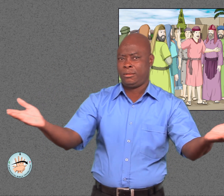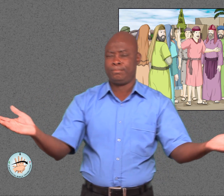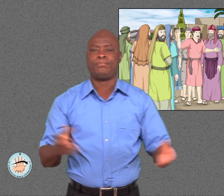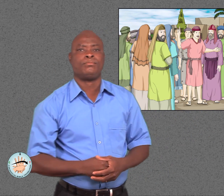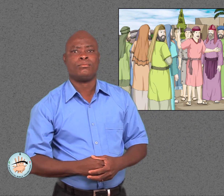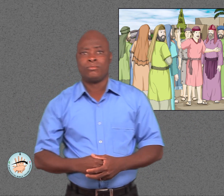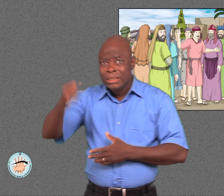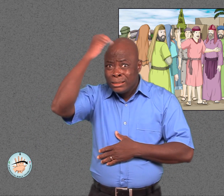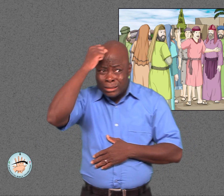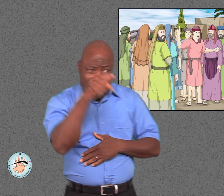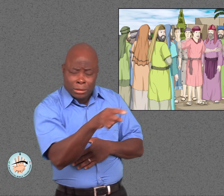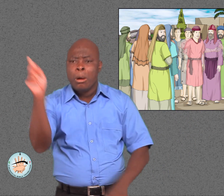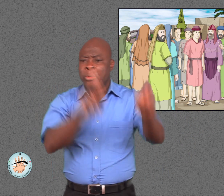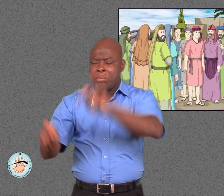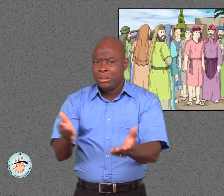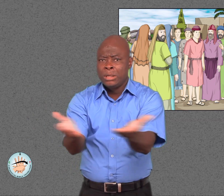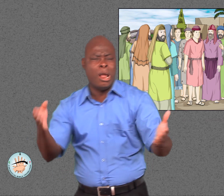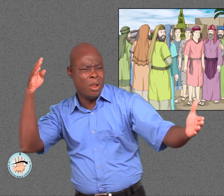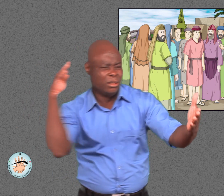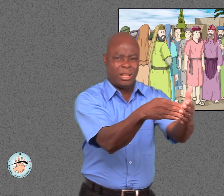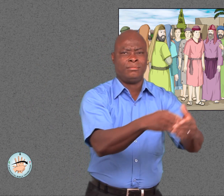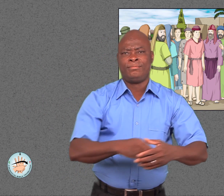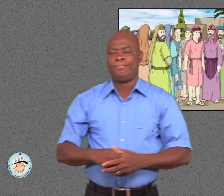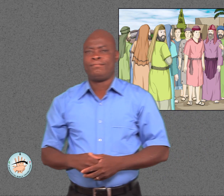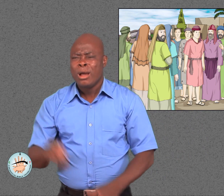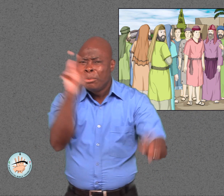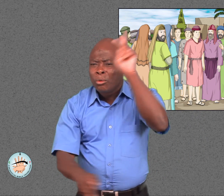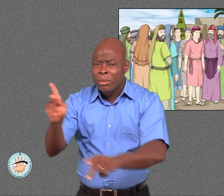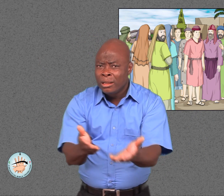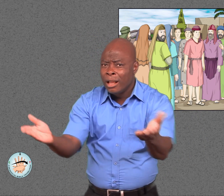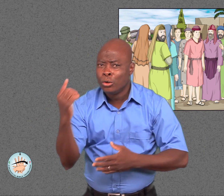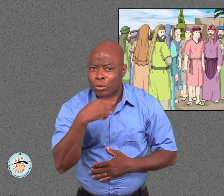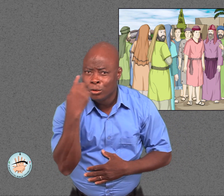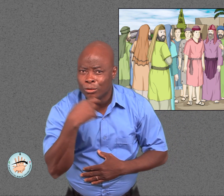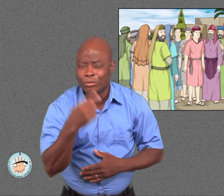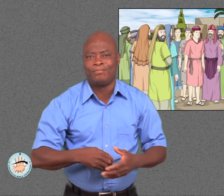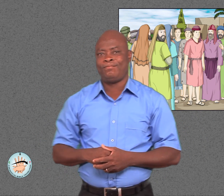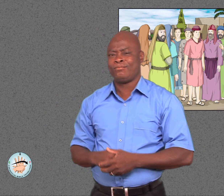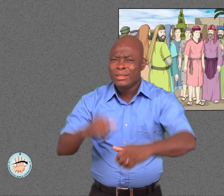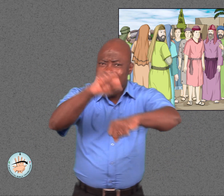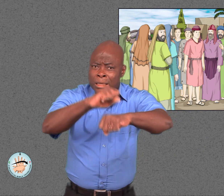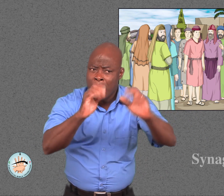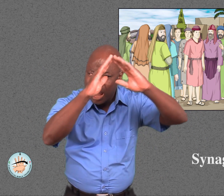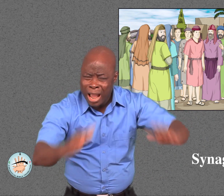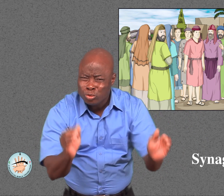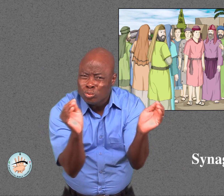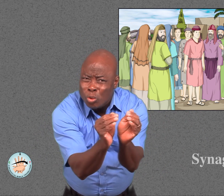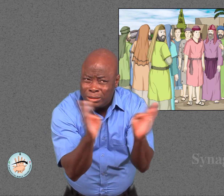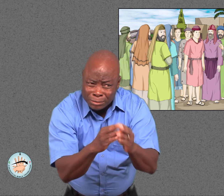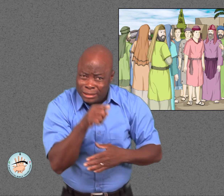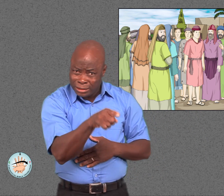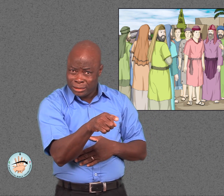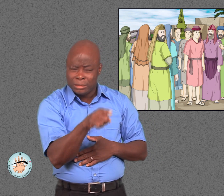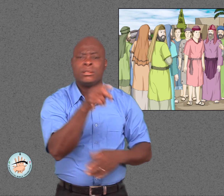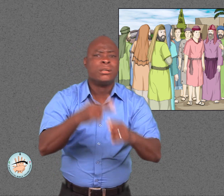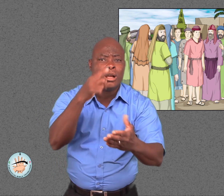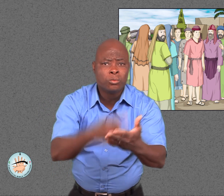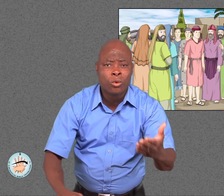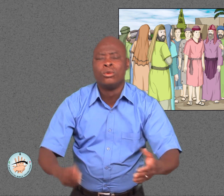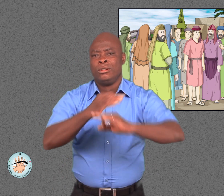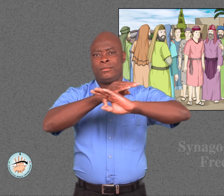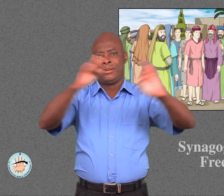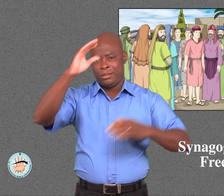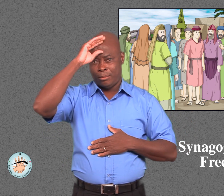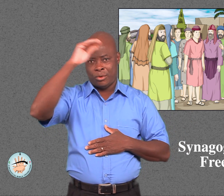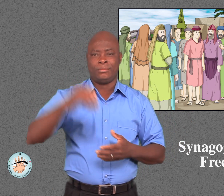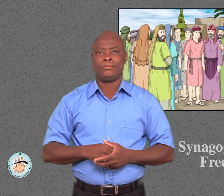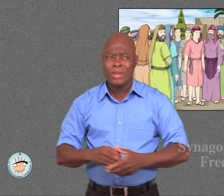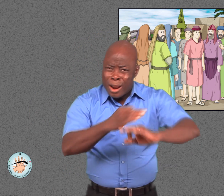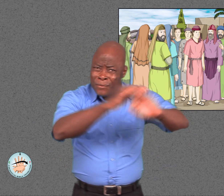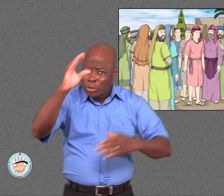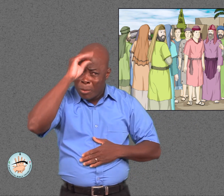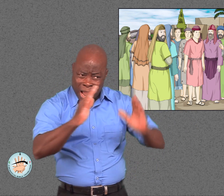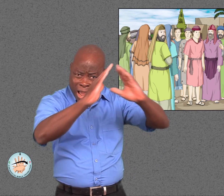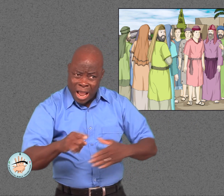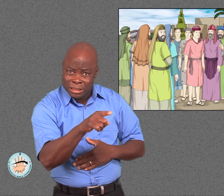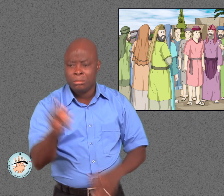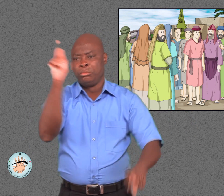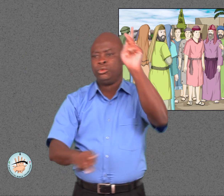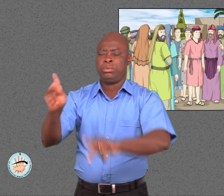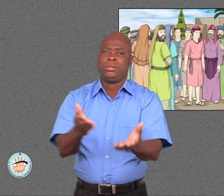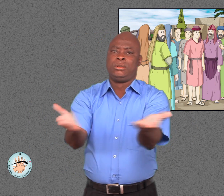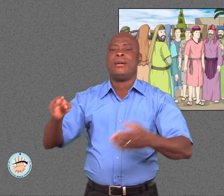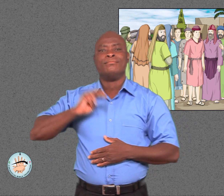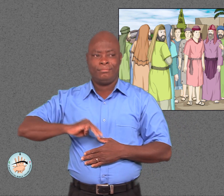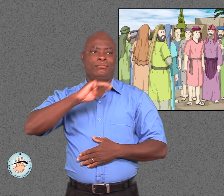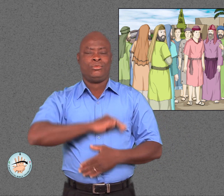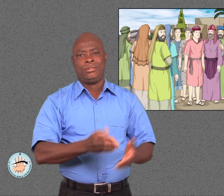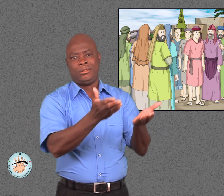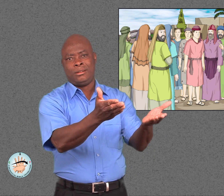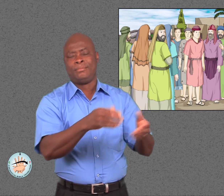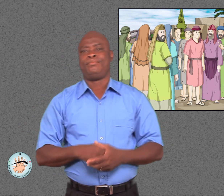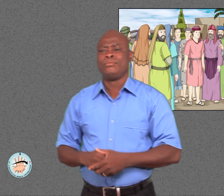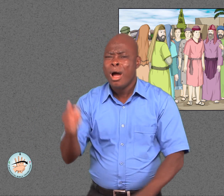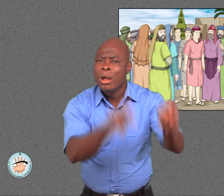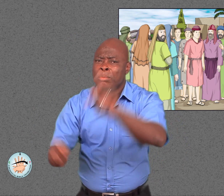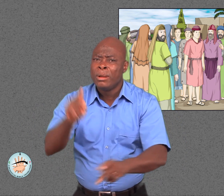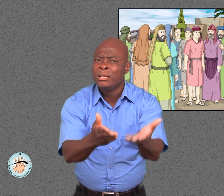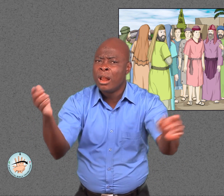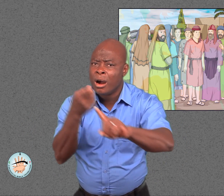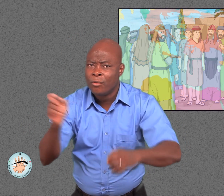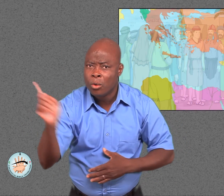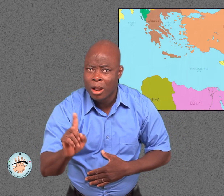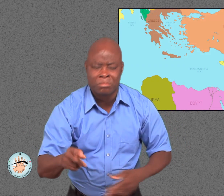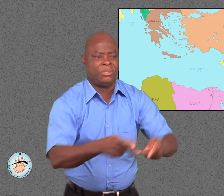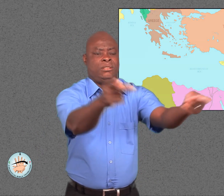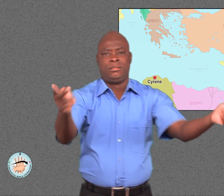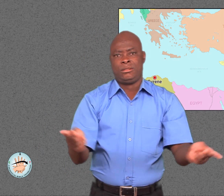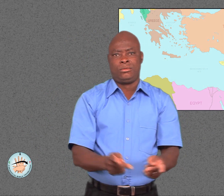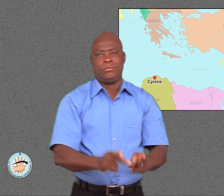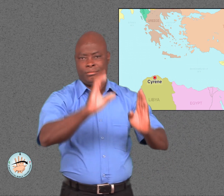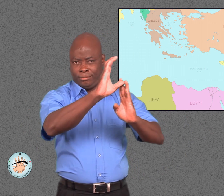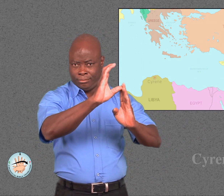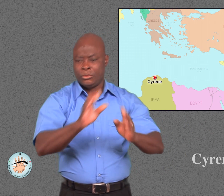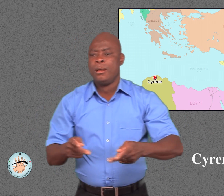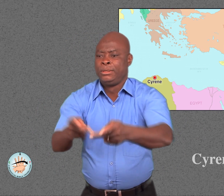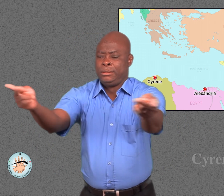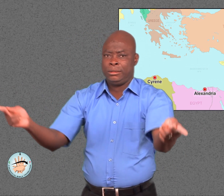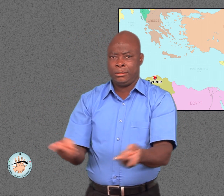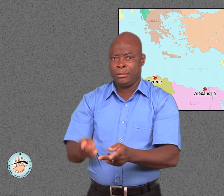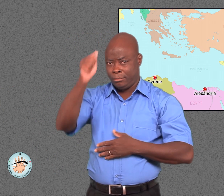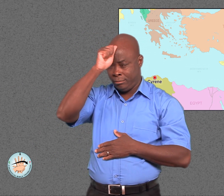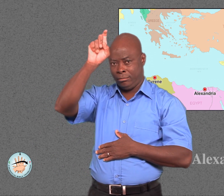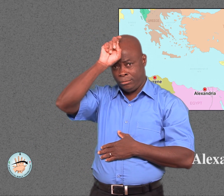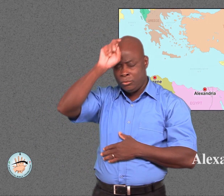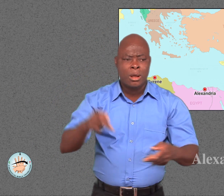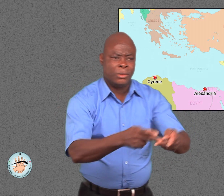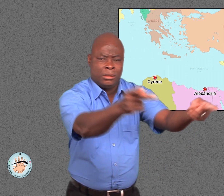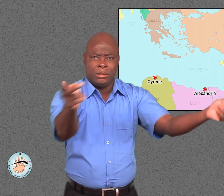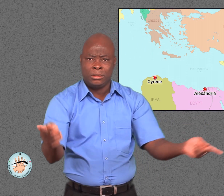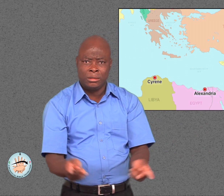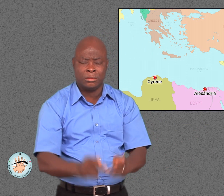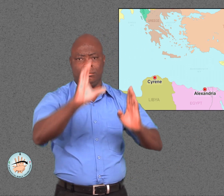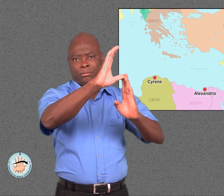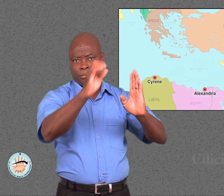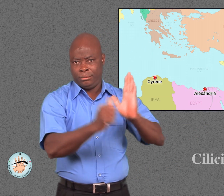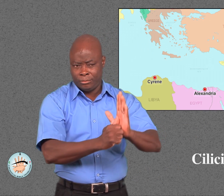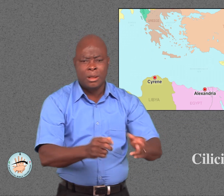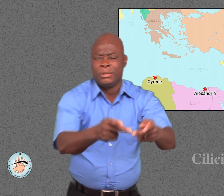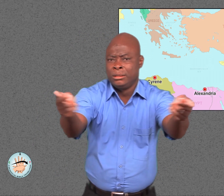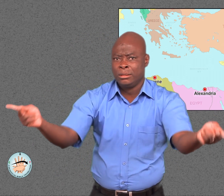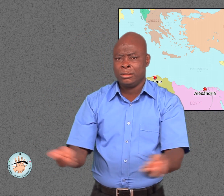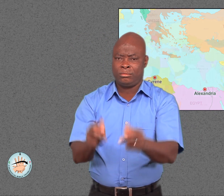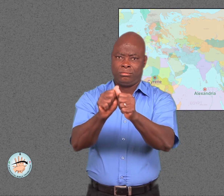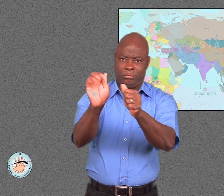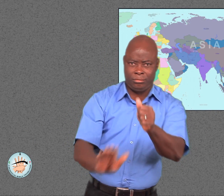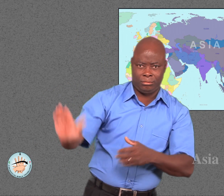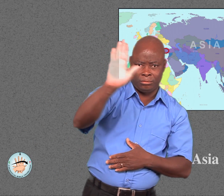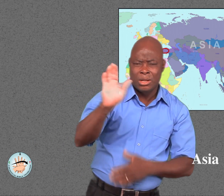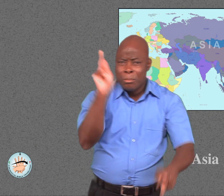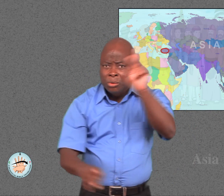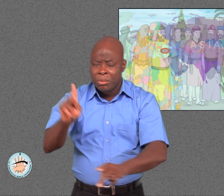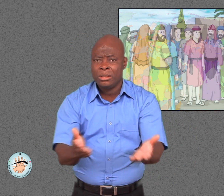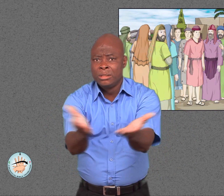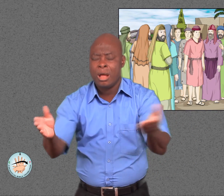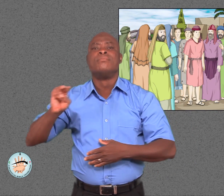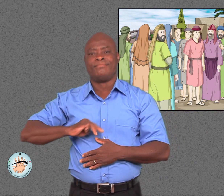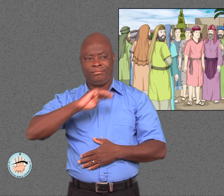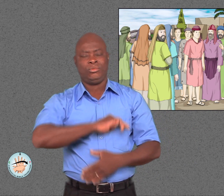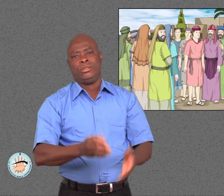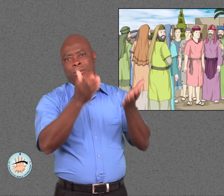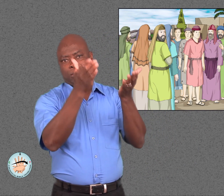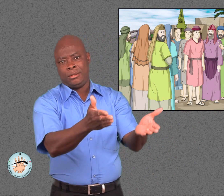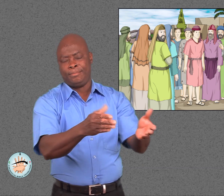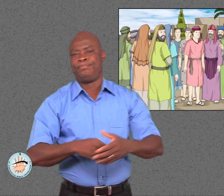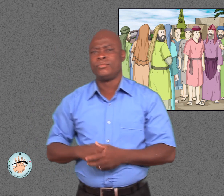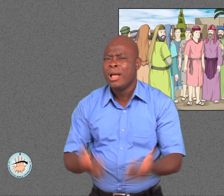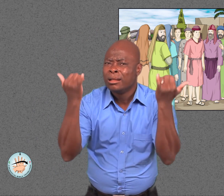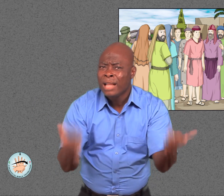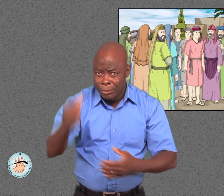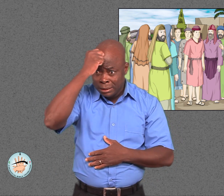But resistance arose from what was called the Synagogue of the Freedmen, including Cyrenians, Alexandrians, and men from the provinces of Cilicia and Asia.